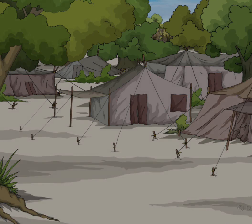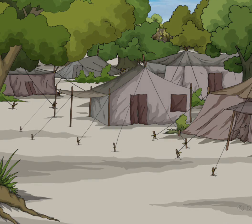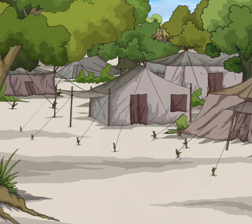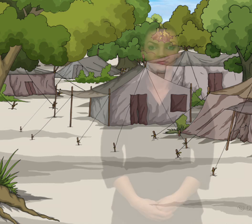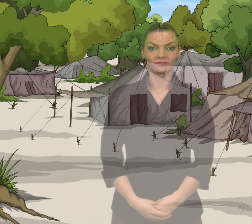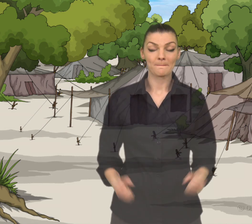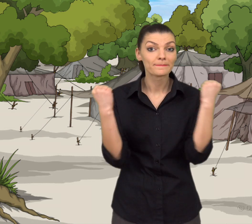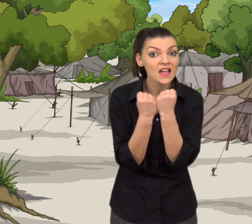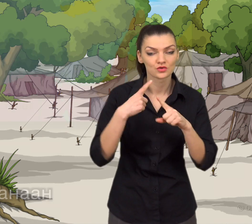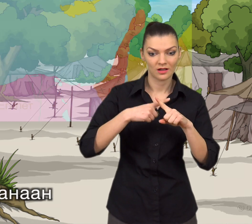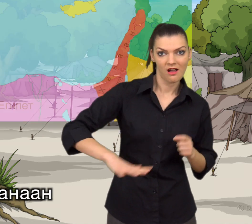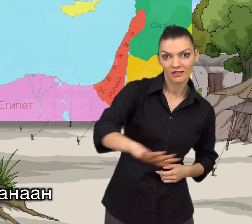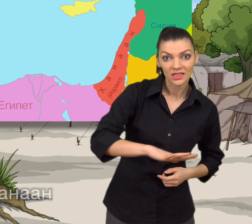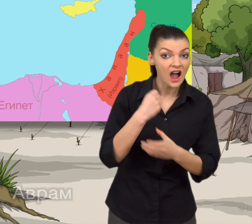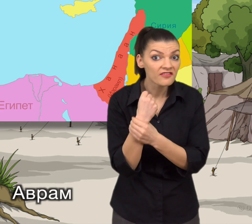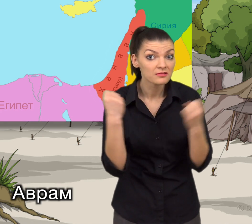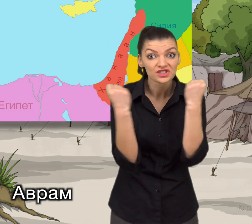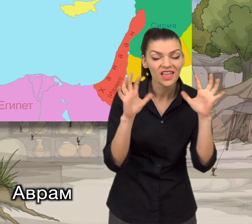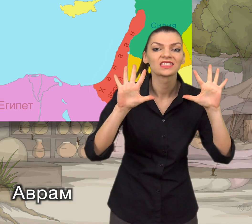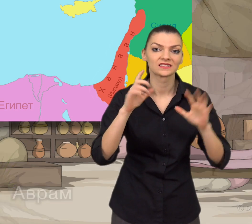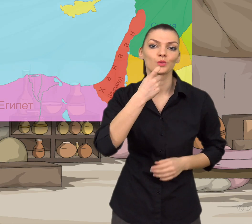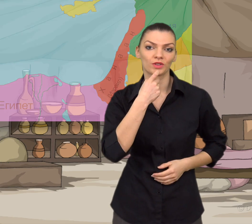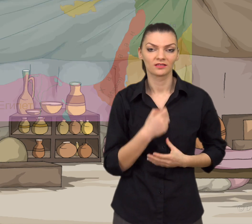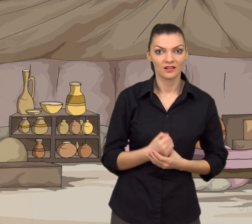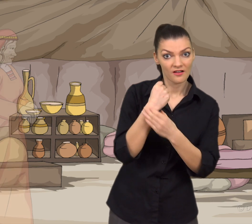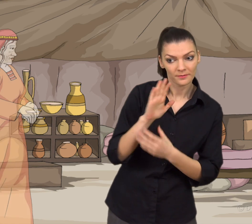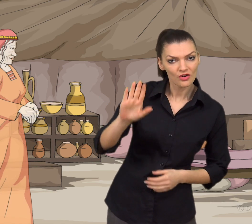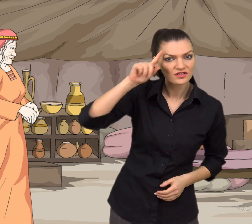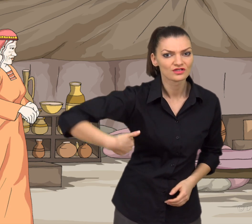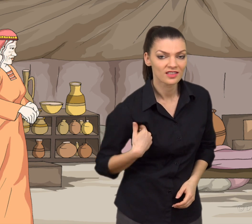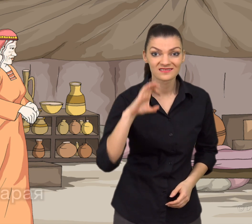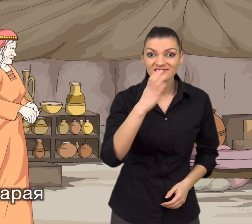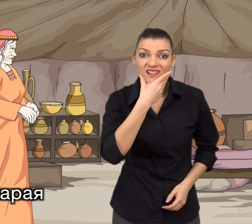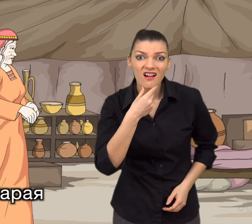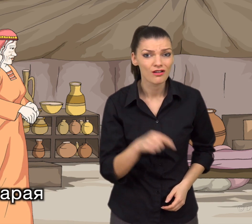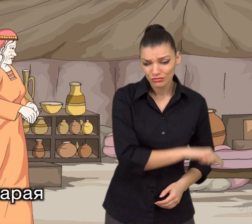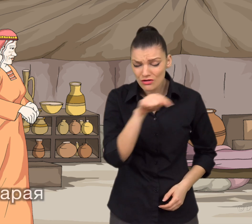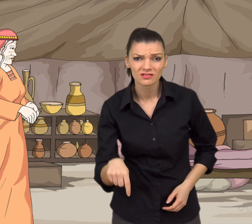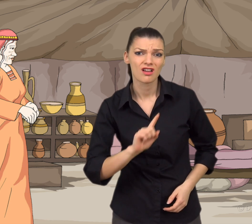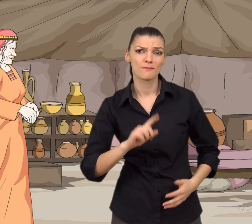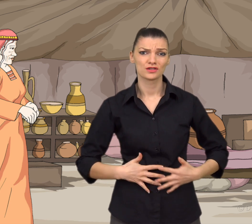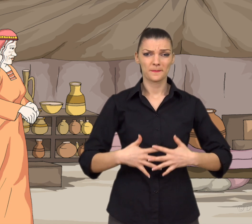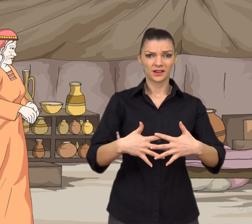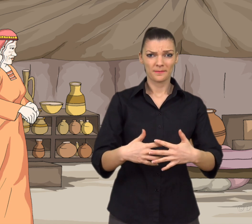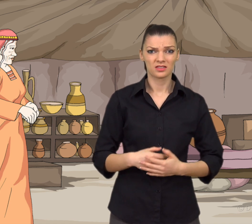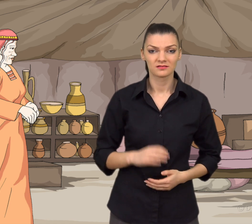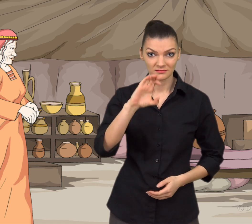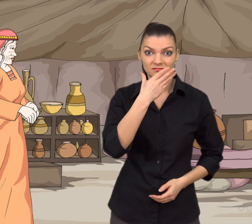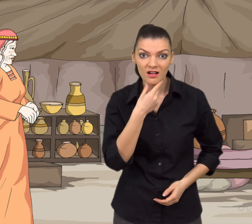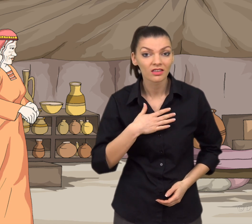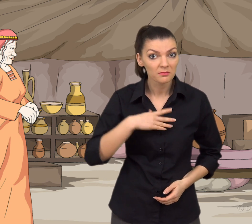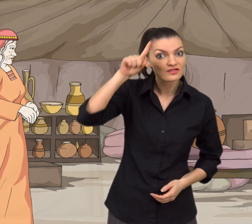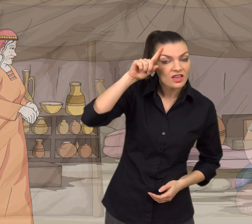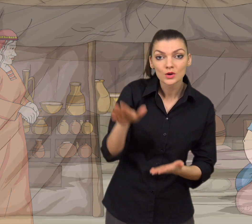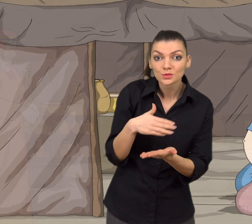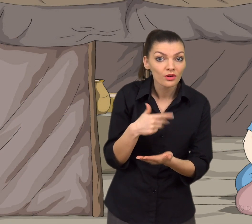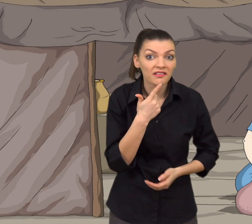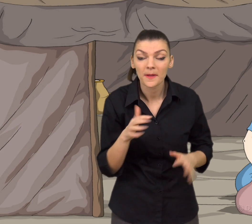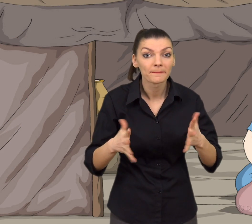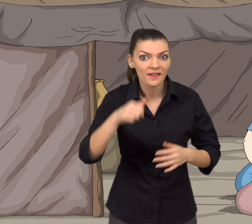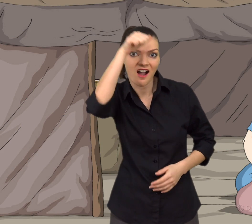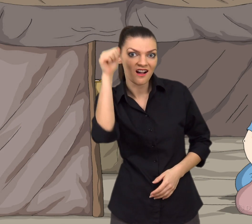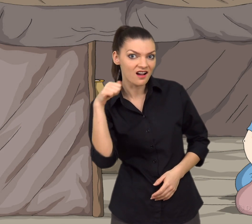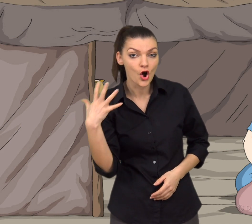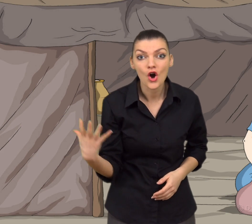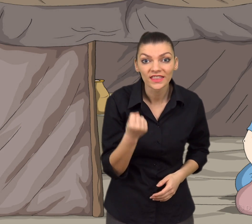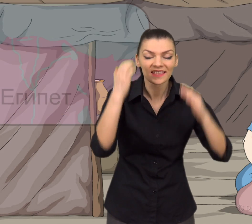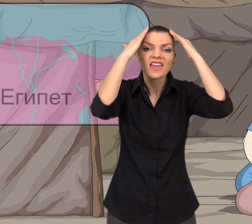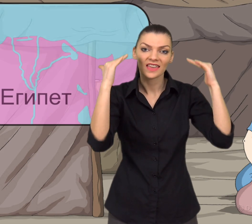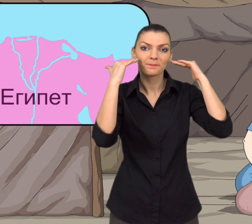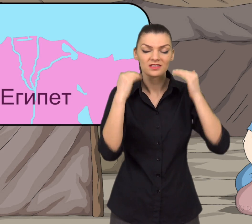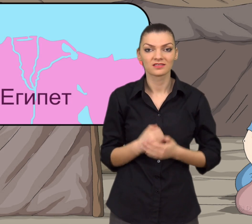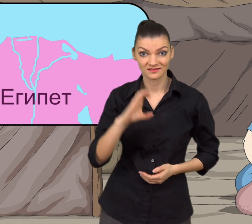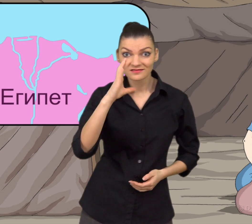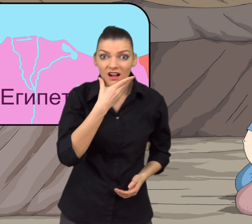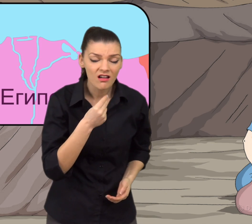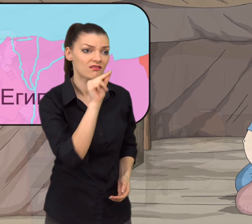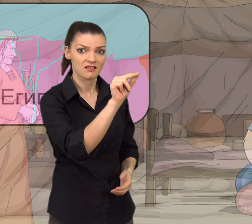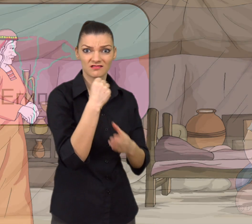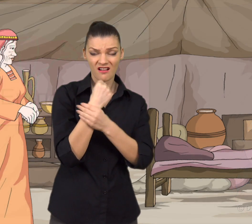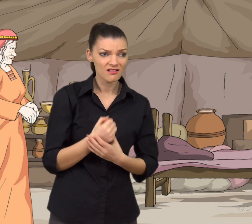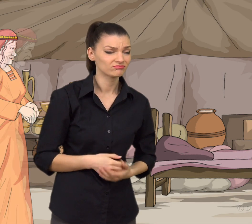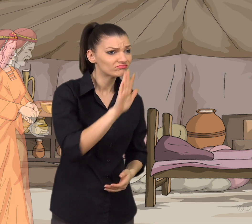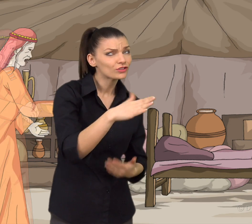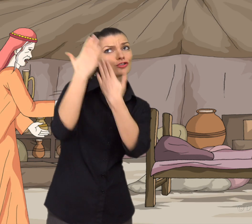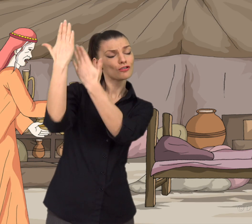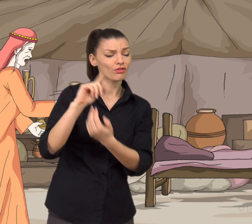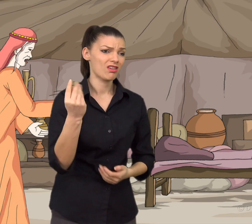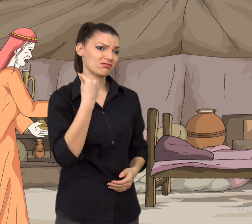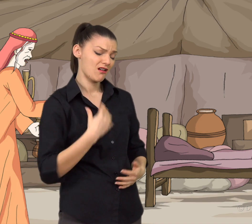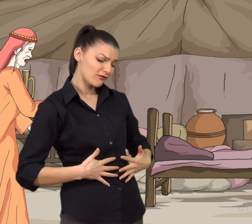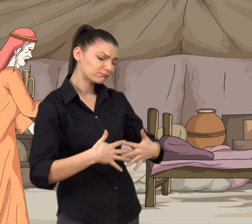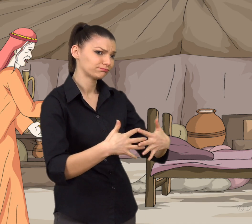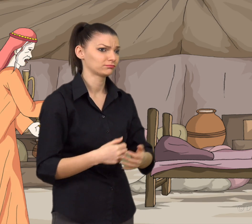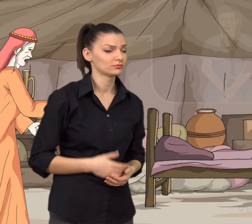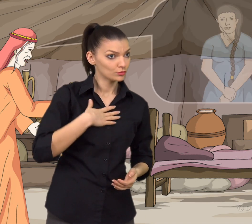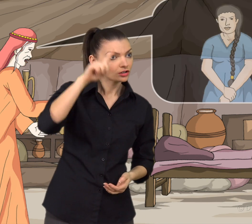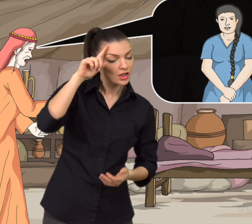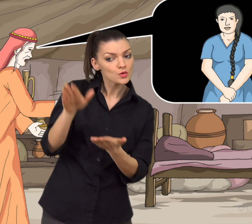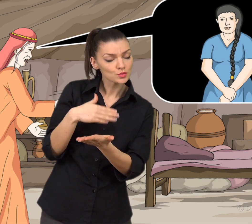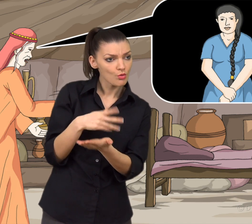Now Abram’s wife Sarai had borne him no children, but she had an Egyptian maidservant named Hagar. So Sarai said to Abram, “Look now, the LORD has prevented me from bearing children.